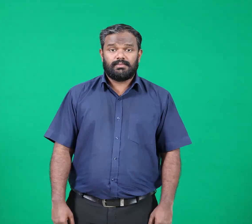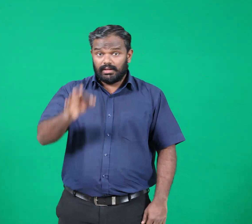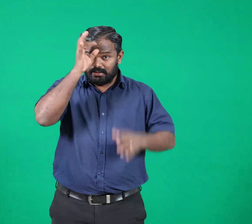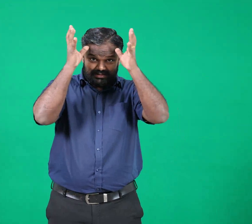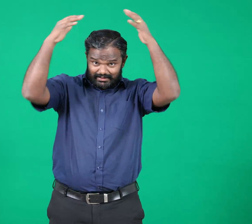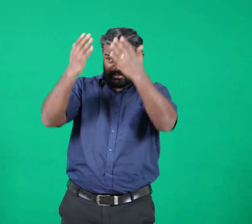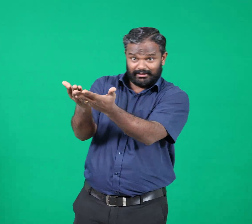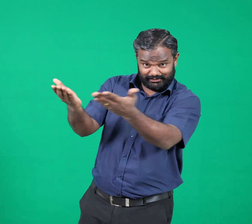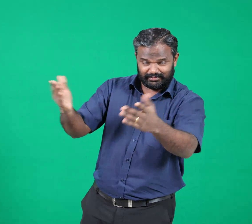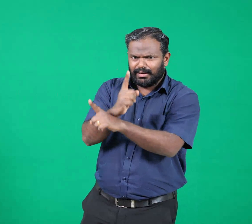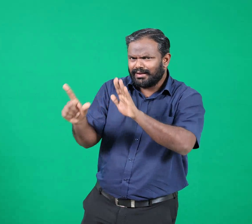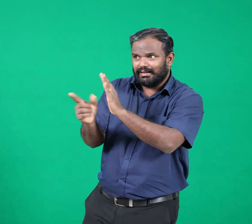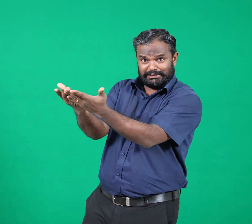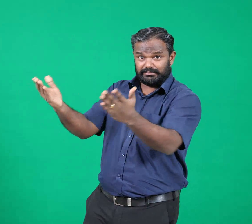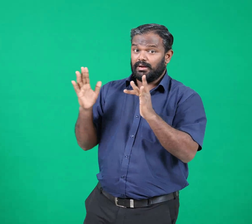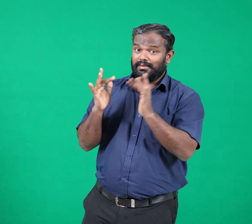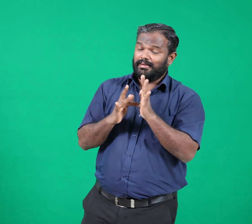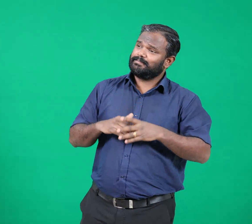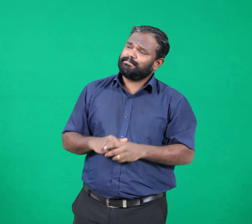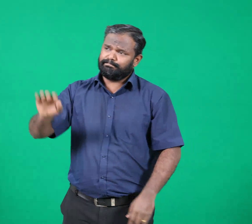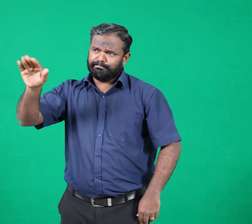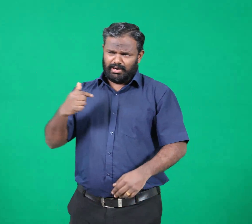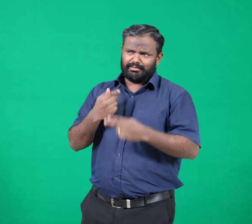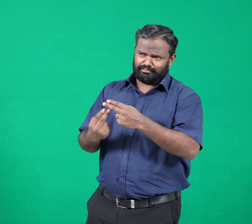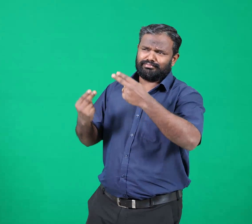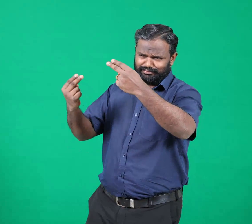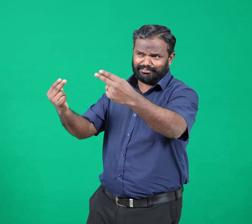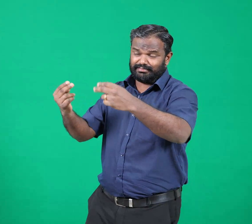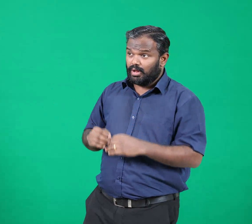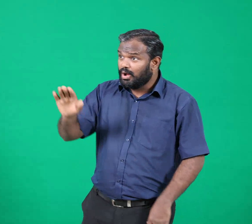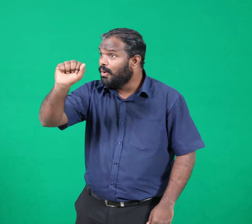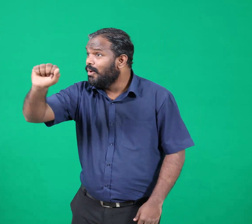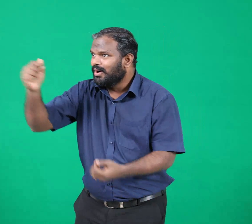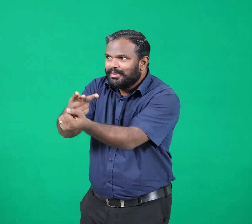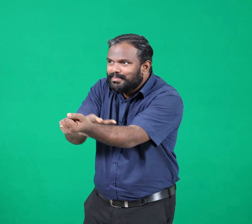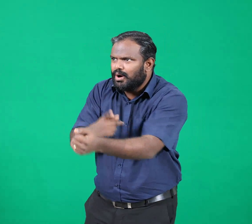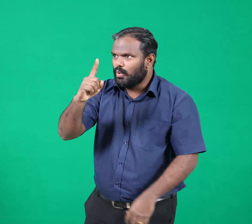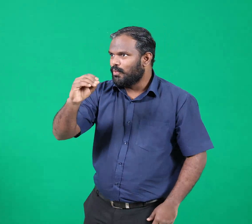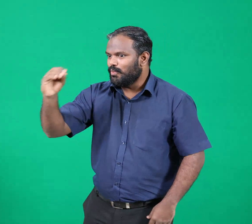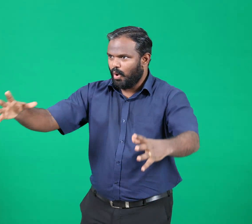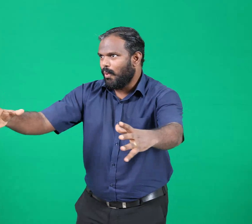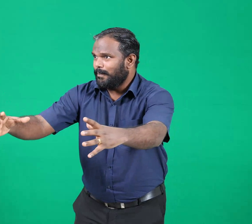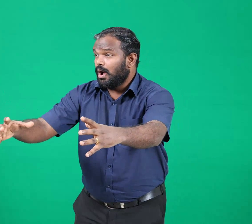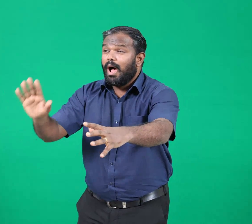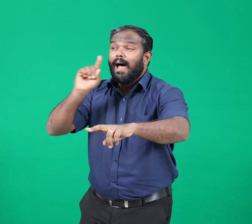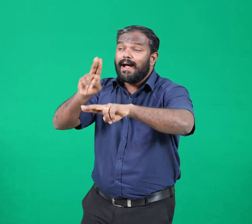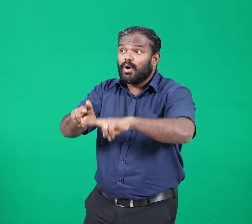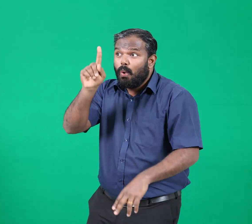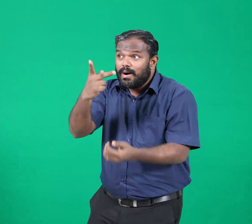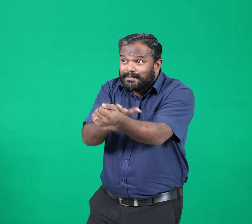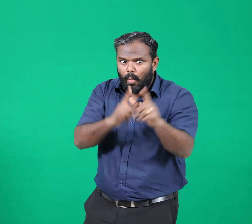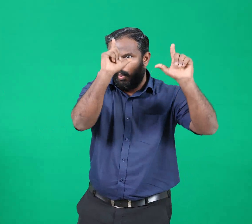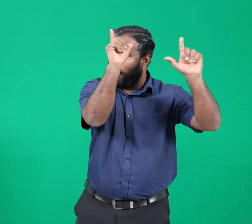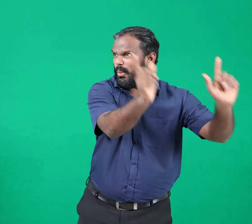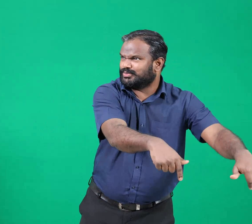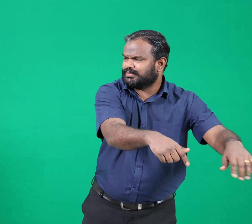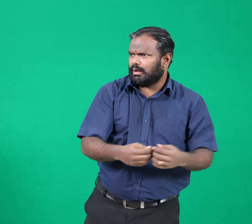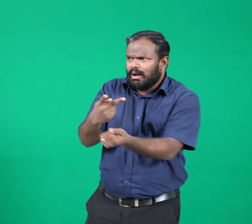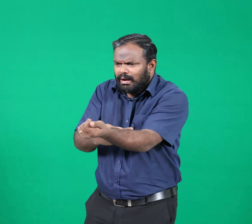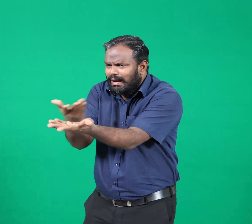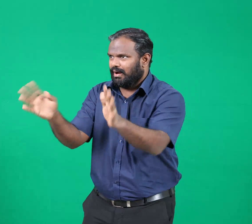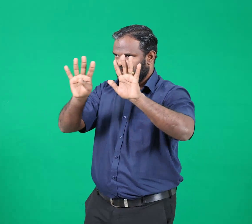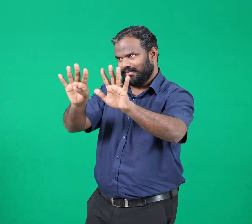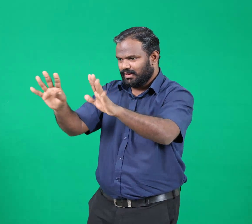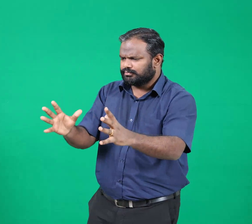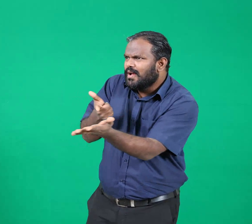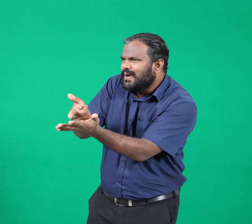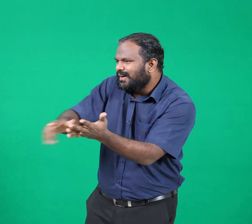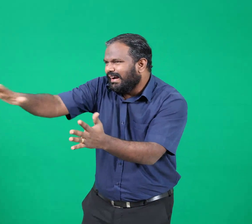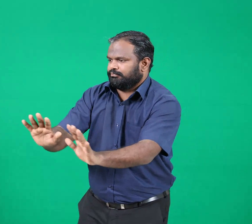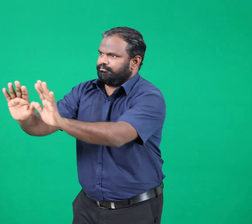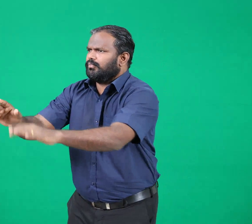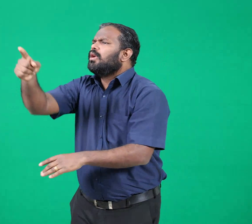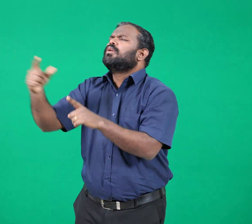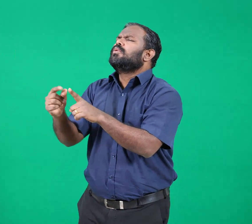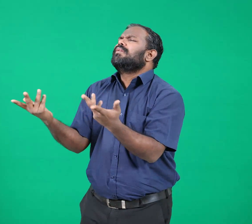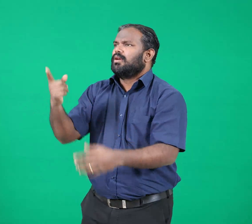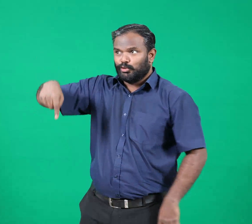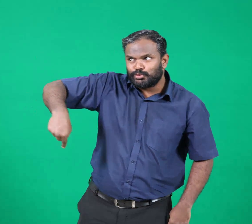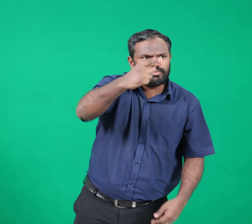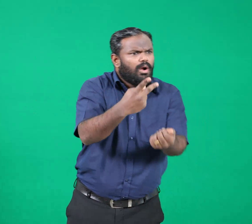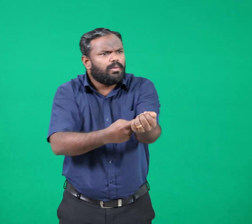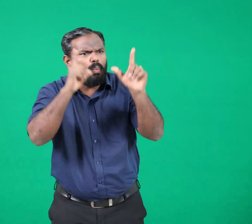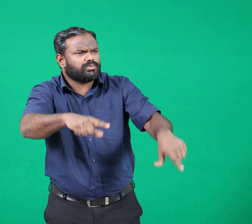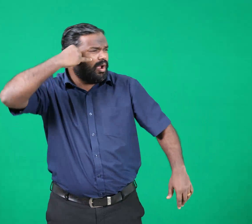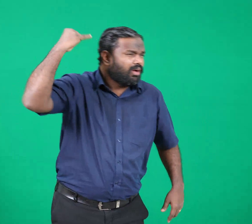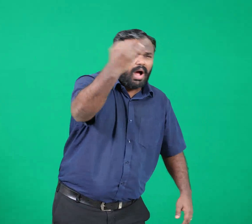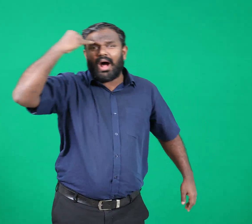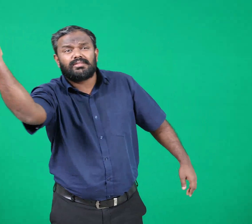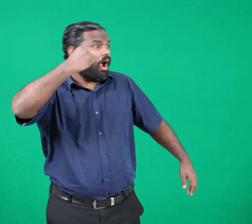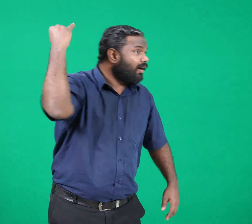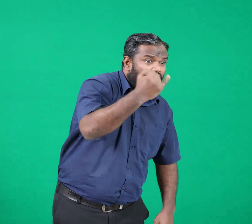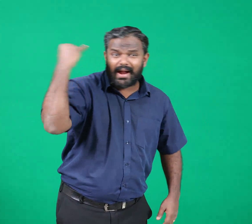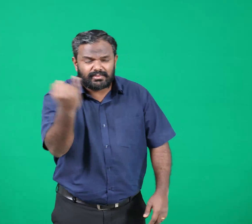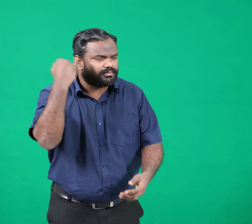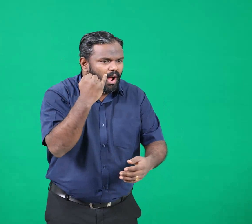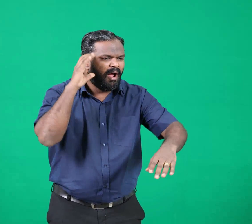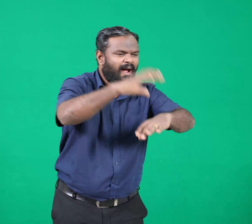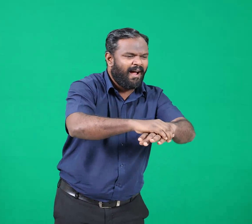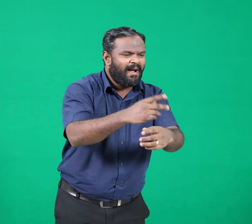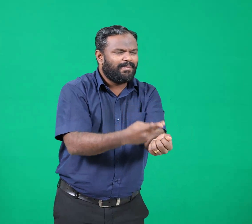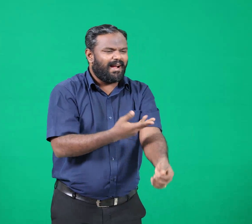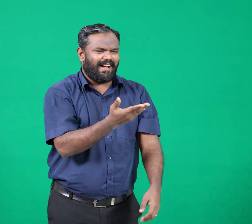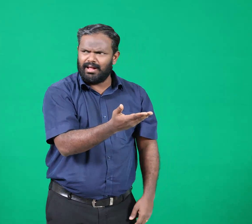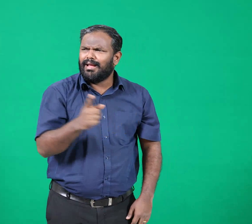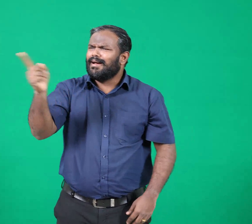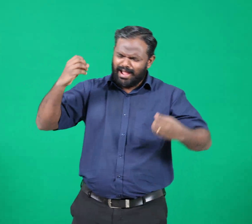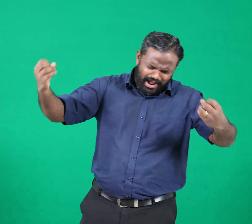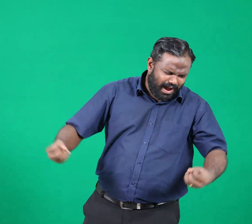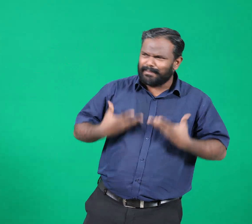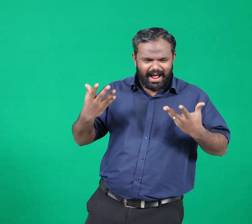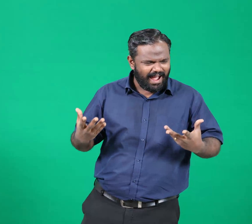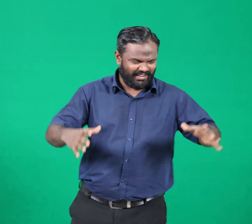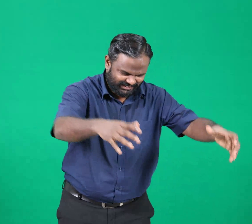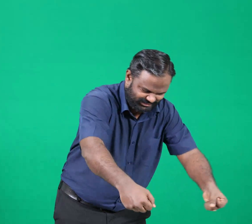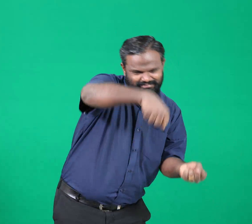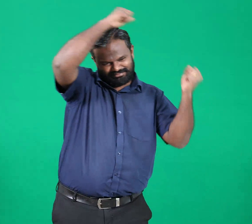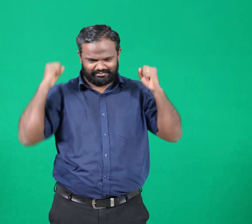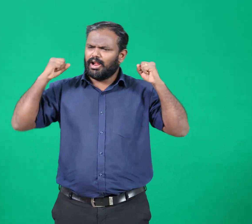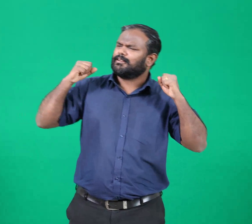Then Jesus told them this parable: "What man among you, if he has a hundred sheep and loses one of them, does not leave the ninety-nine in the pasture and go after the one that is lost, until he finds it?